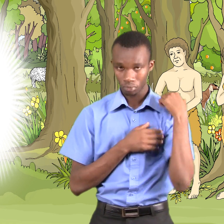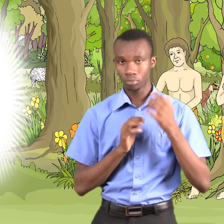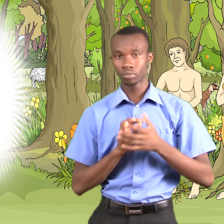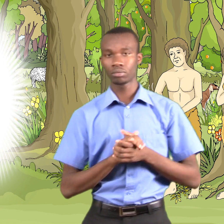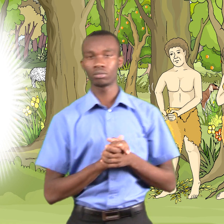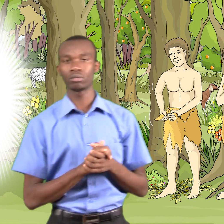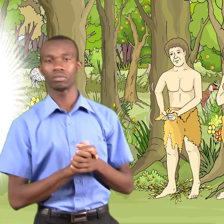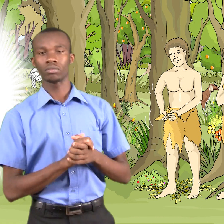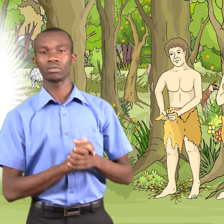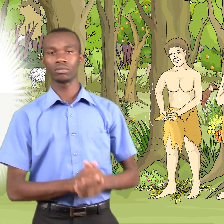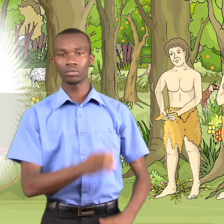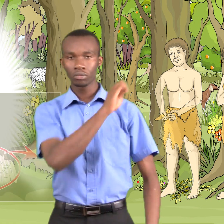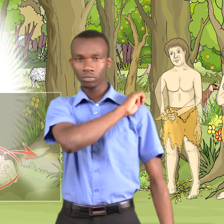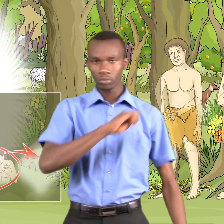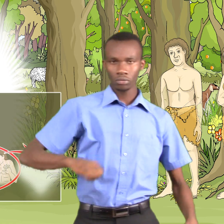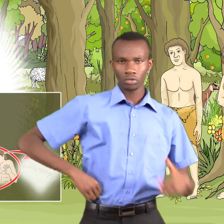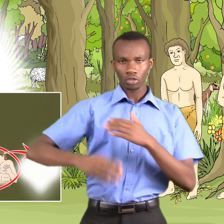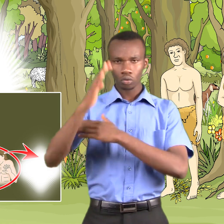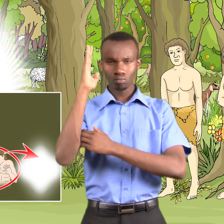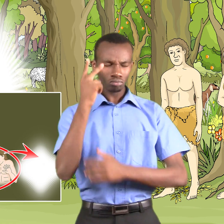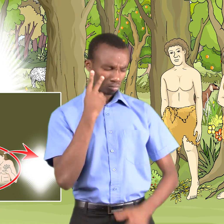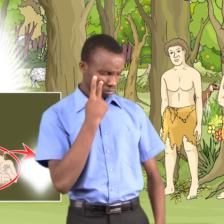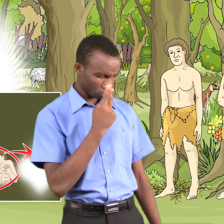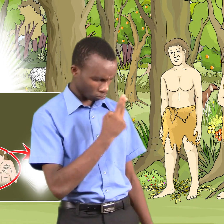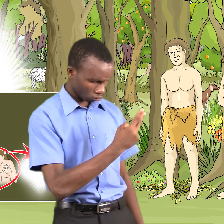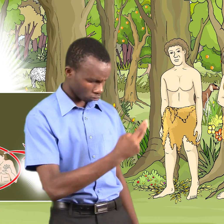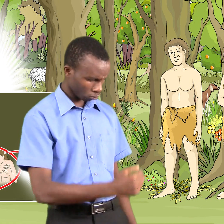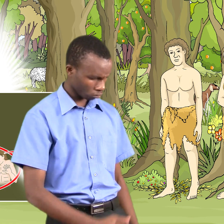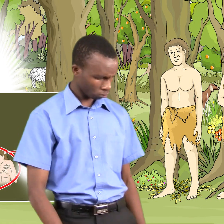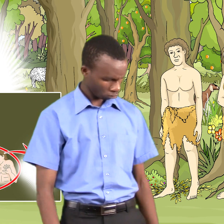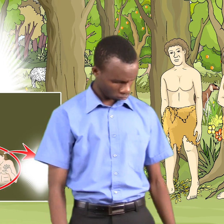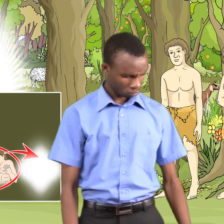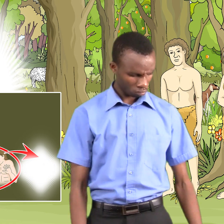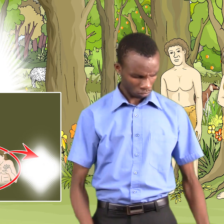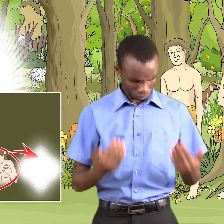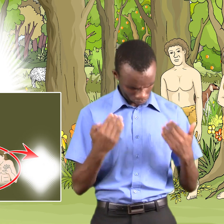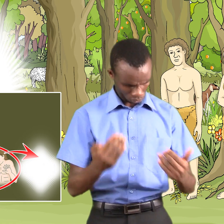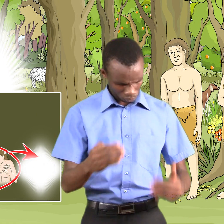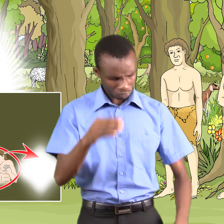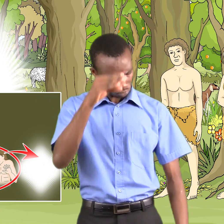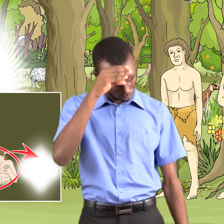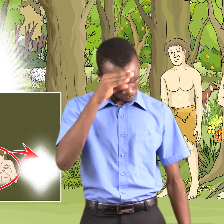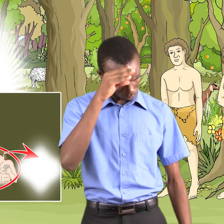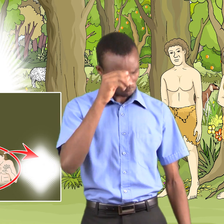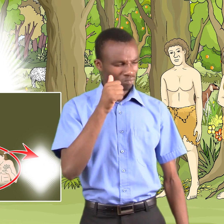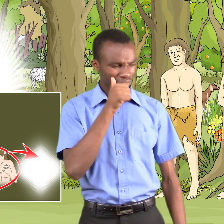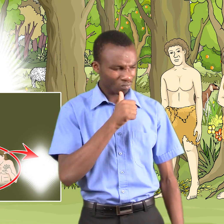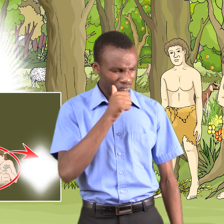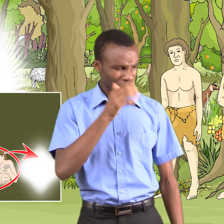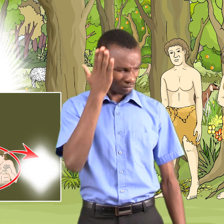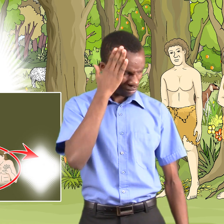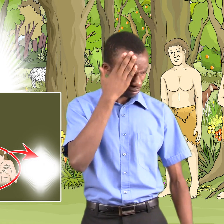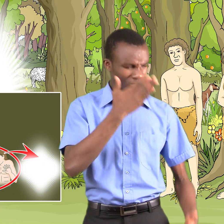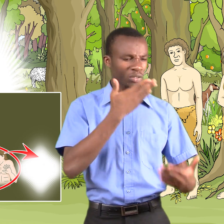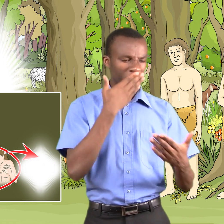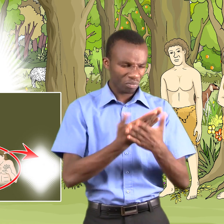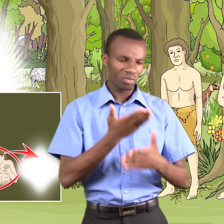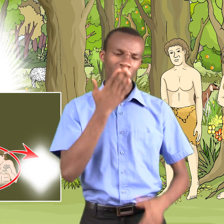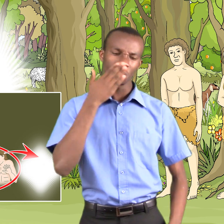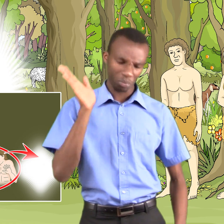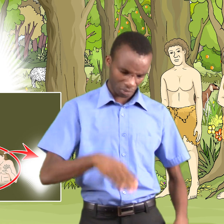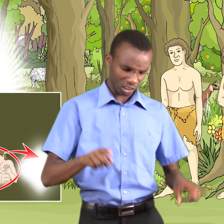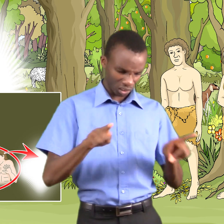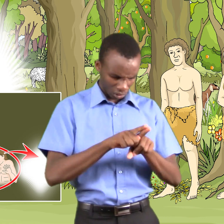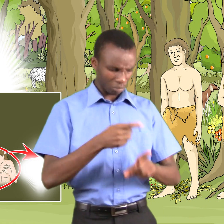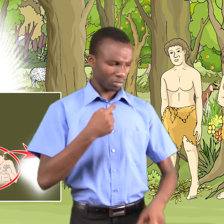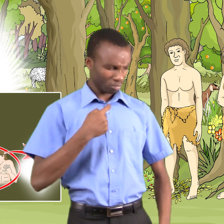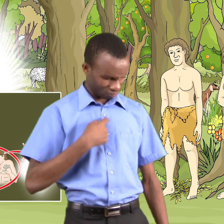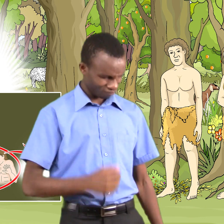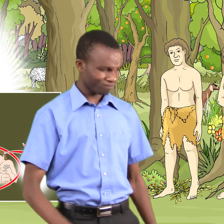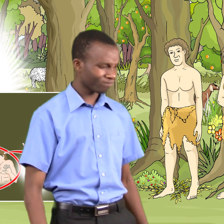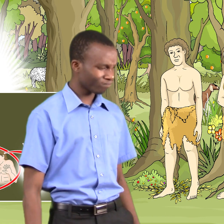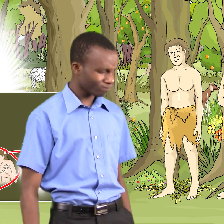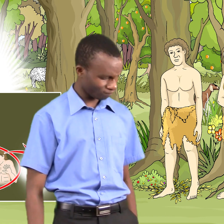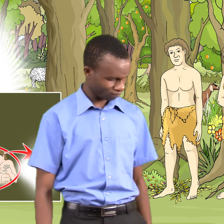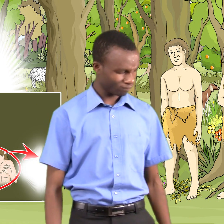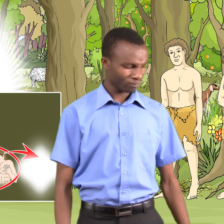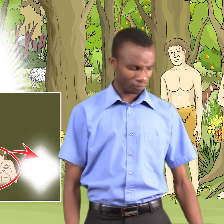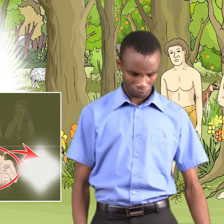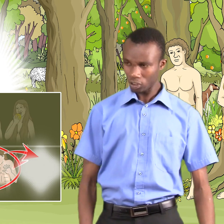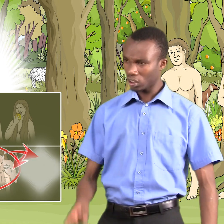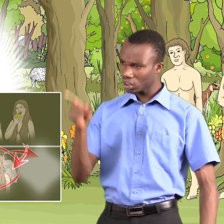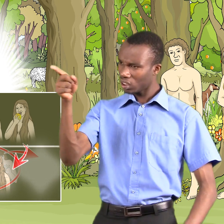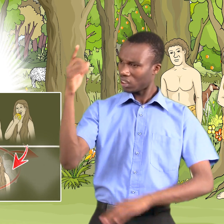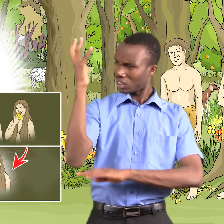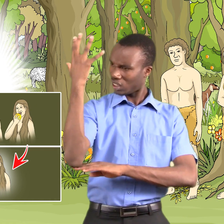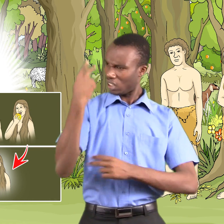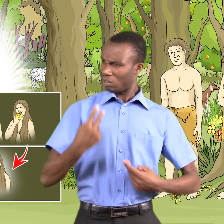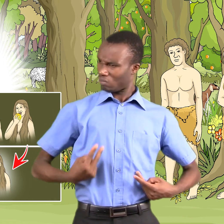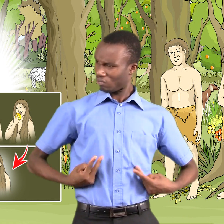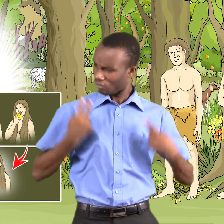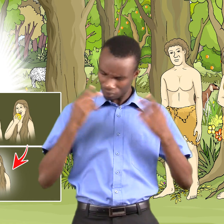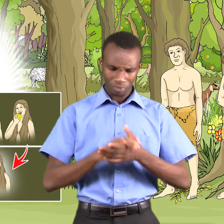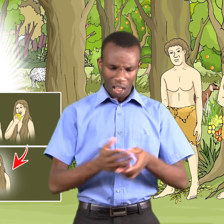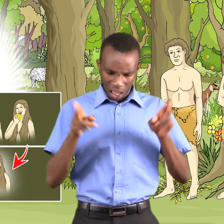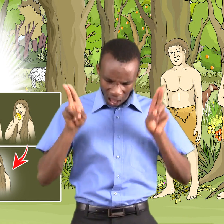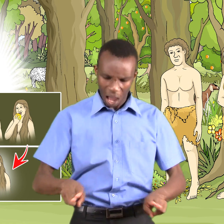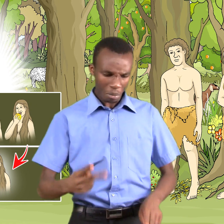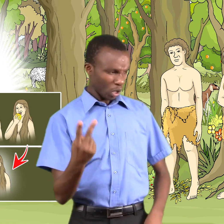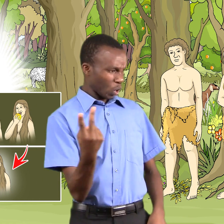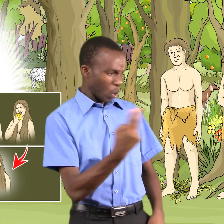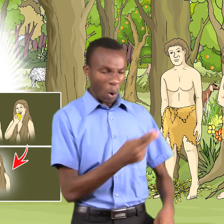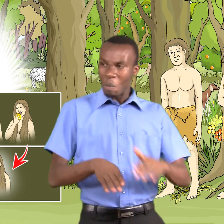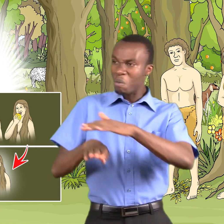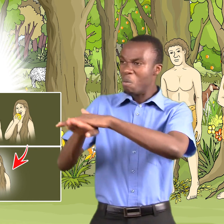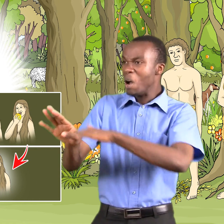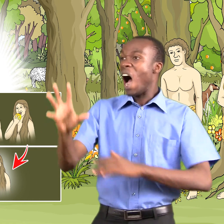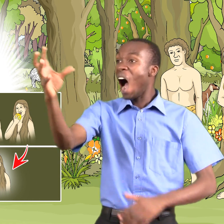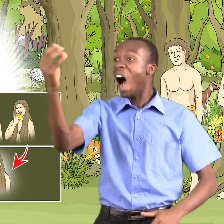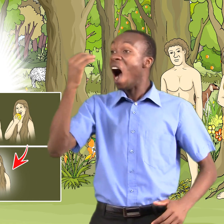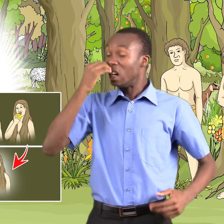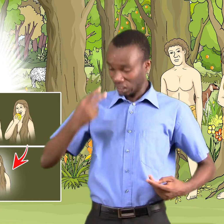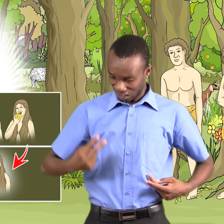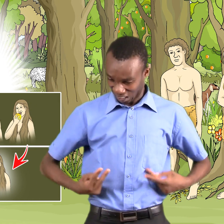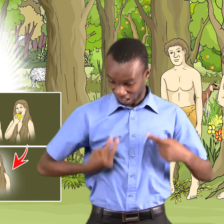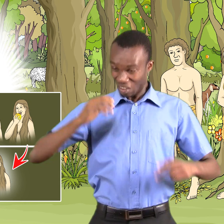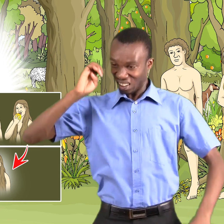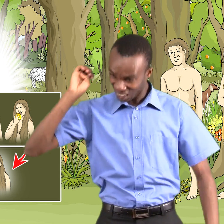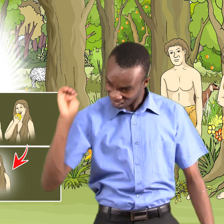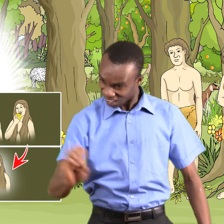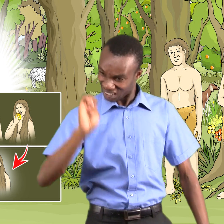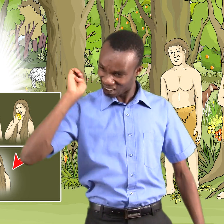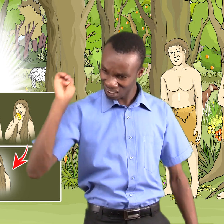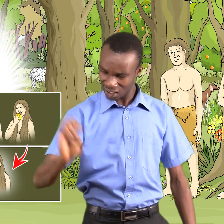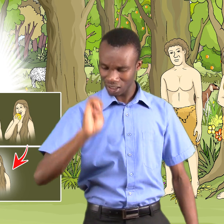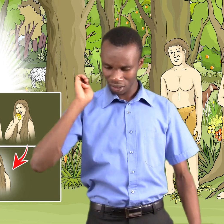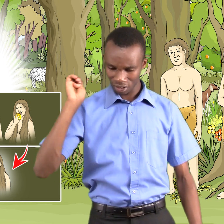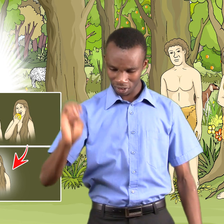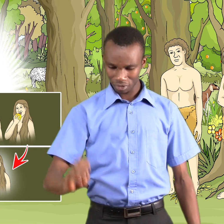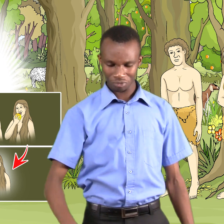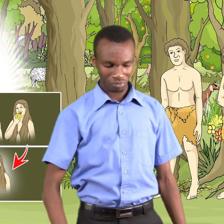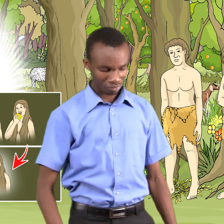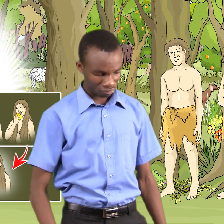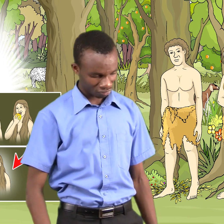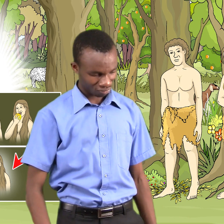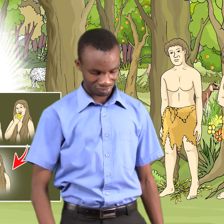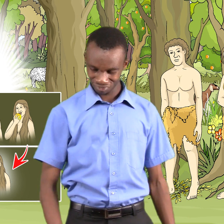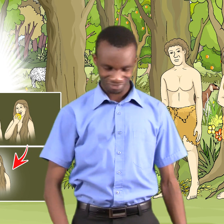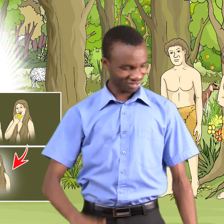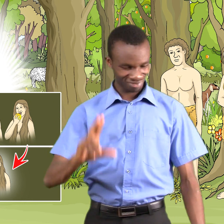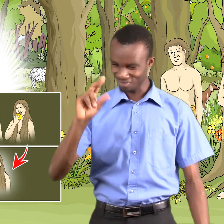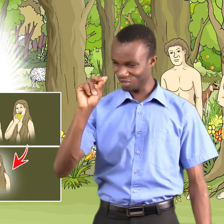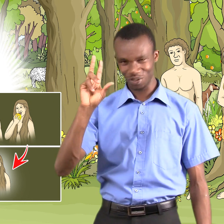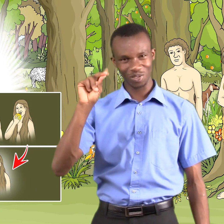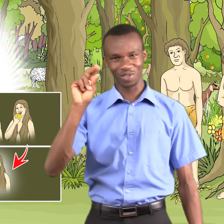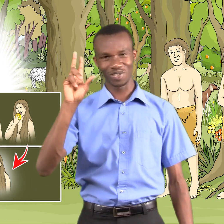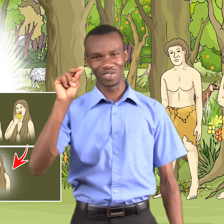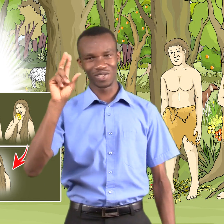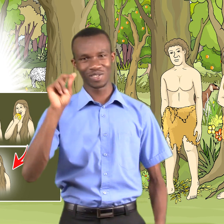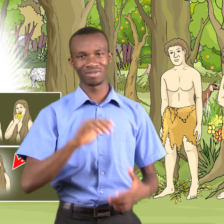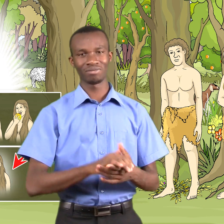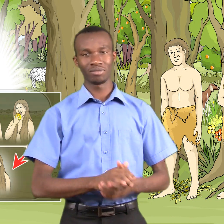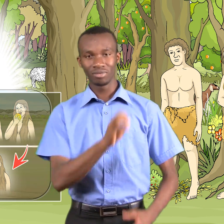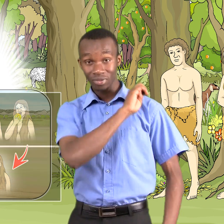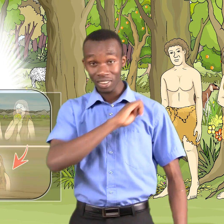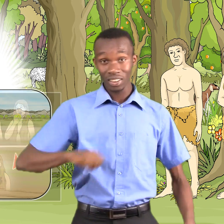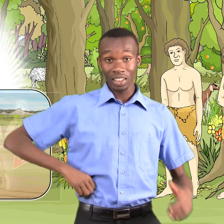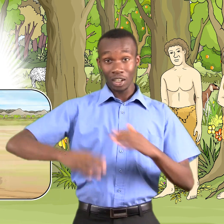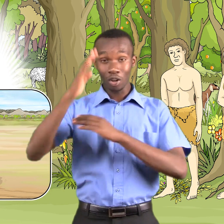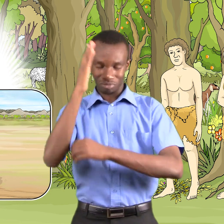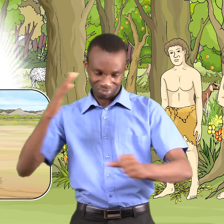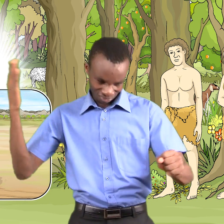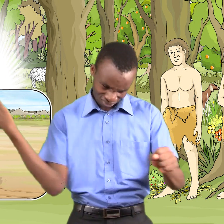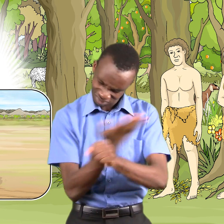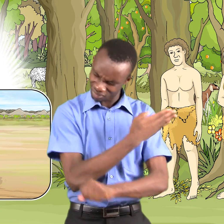Then the LORD God said, “Behold, the man has become like one of Us, knowing good and evil. And now, lest he reach out his hand and take also from the tree of life, and eat, and live forever...”